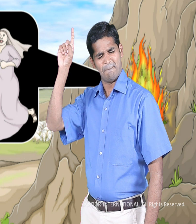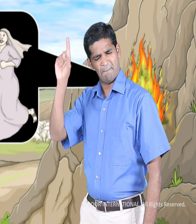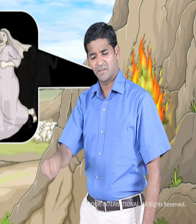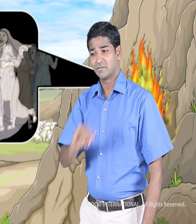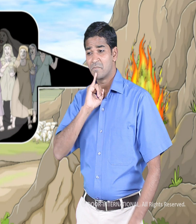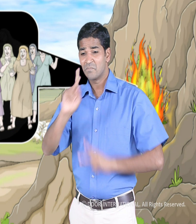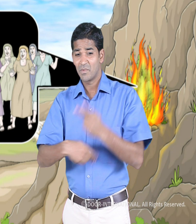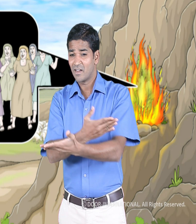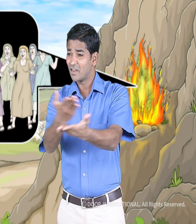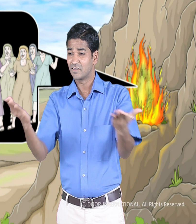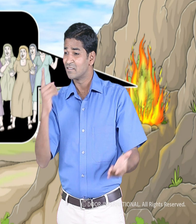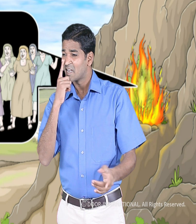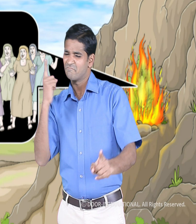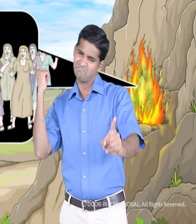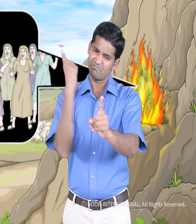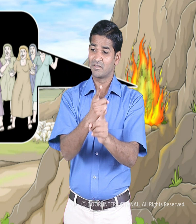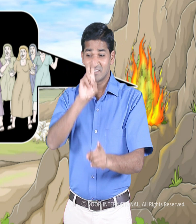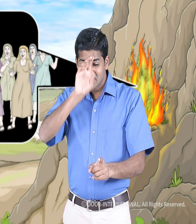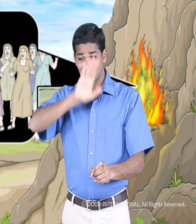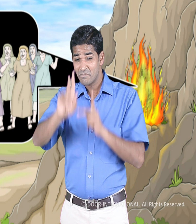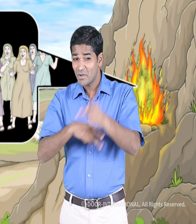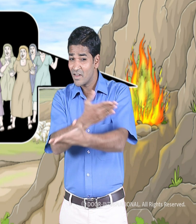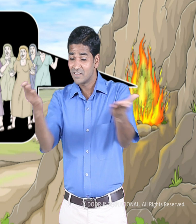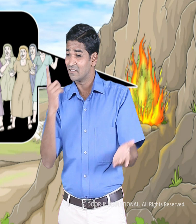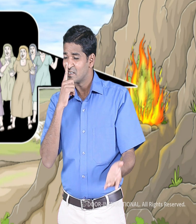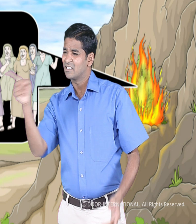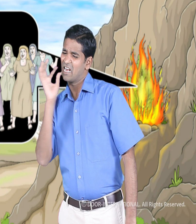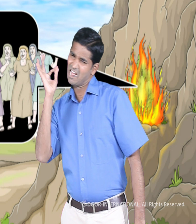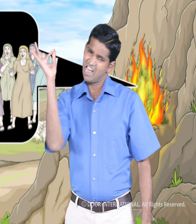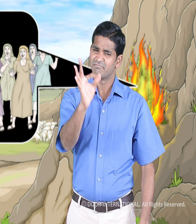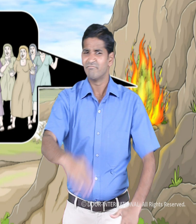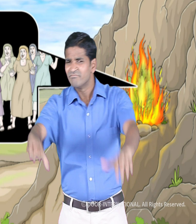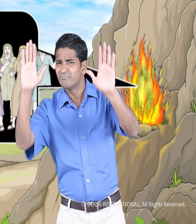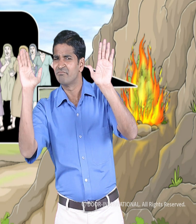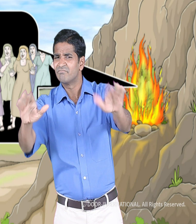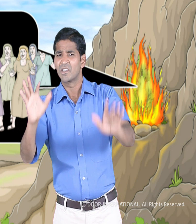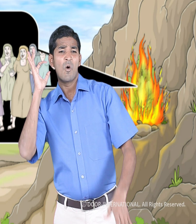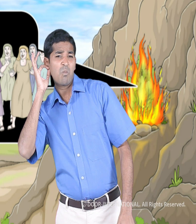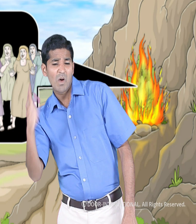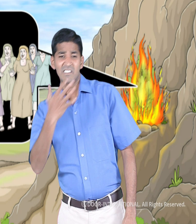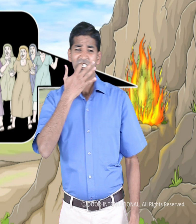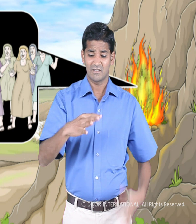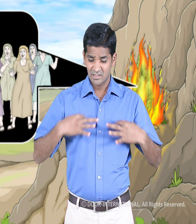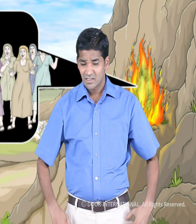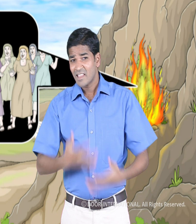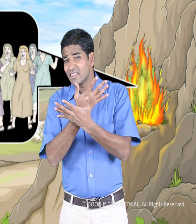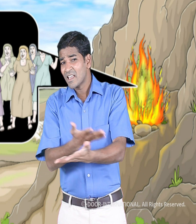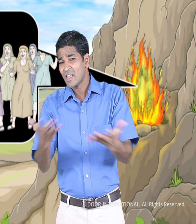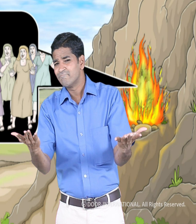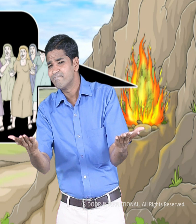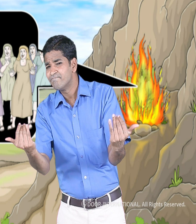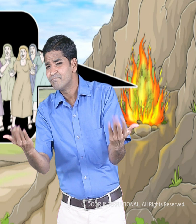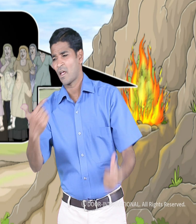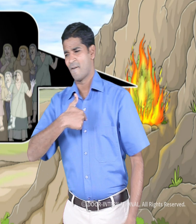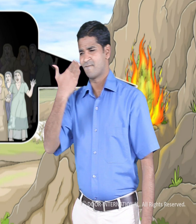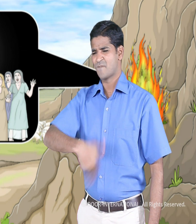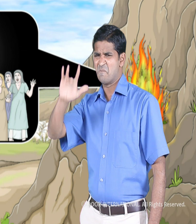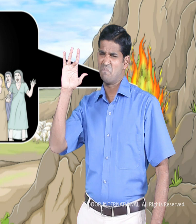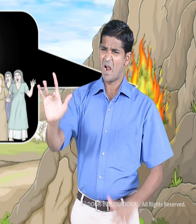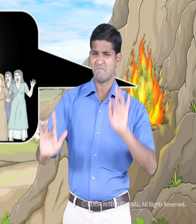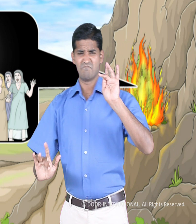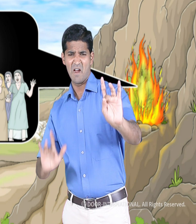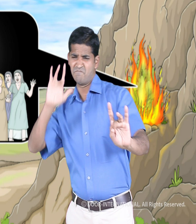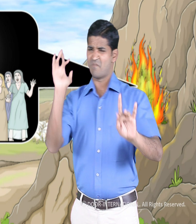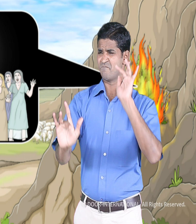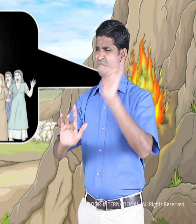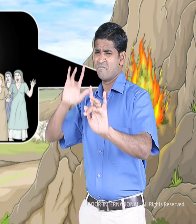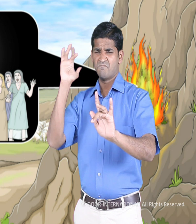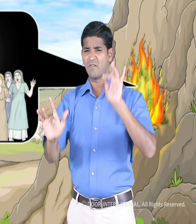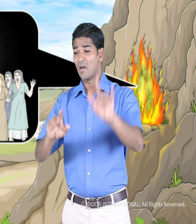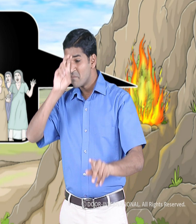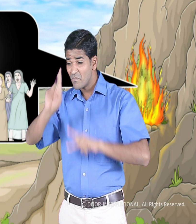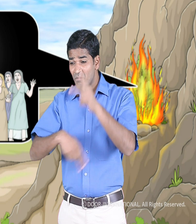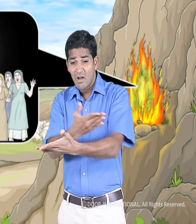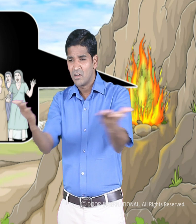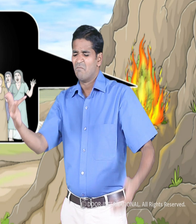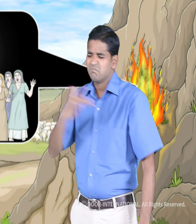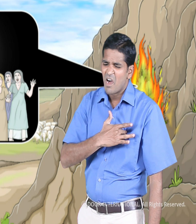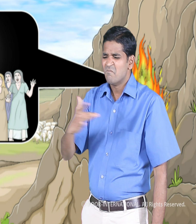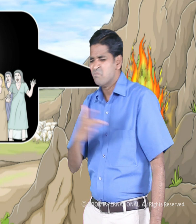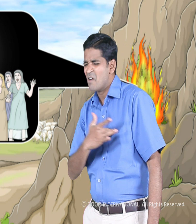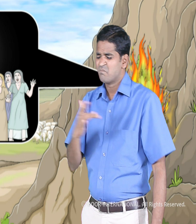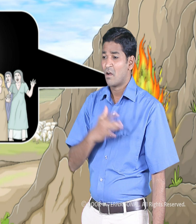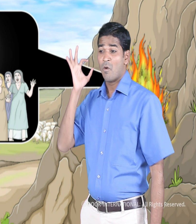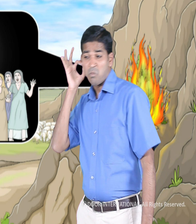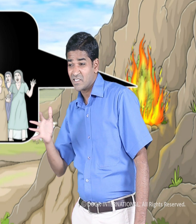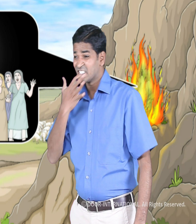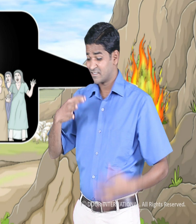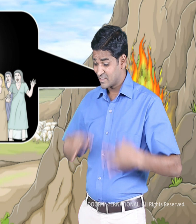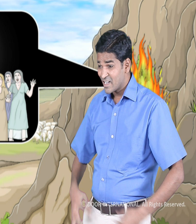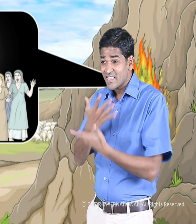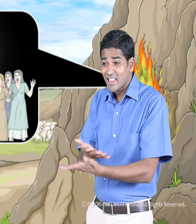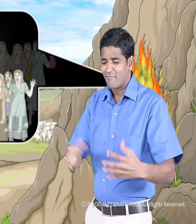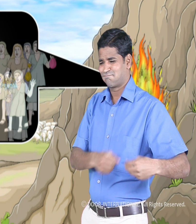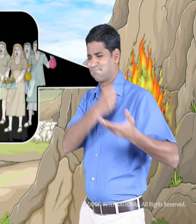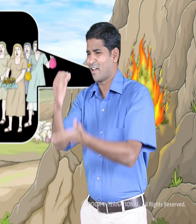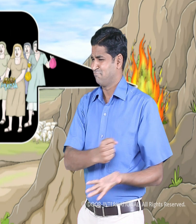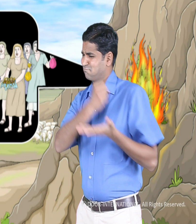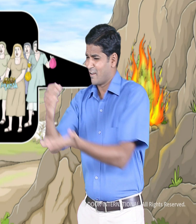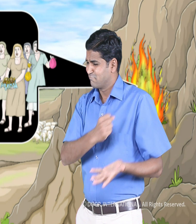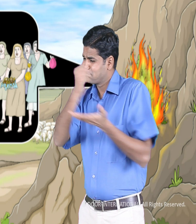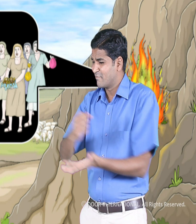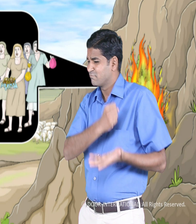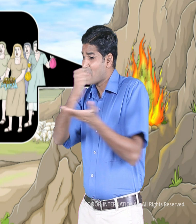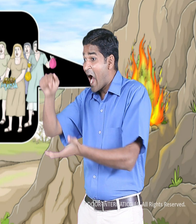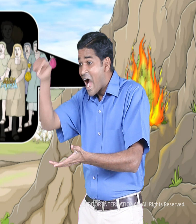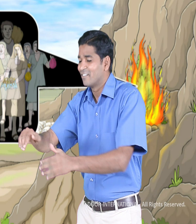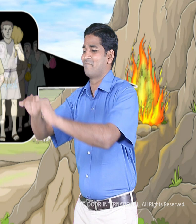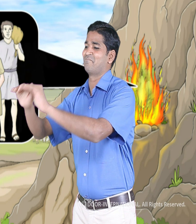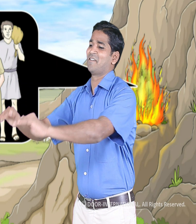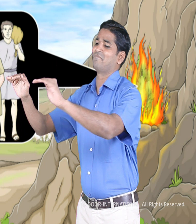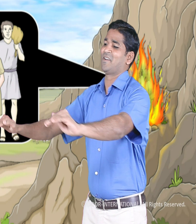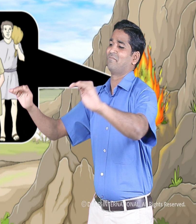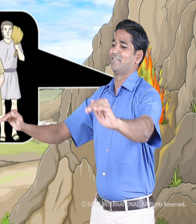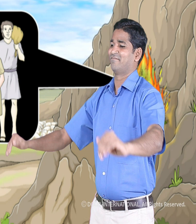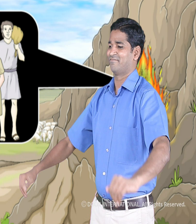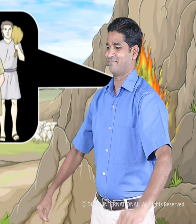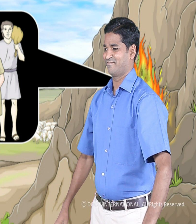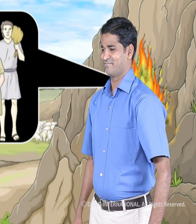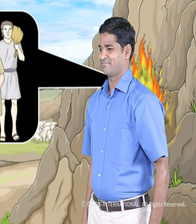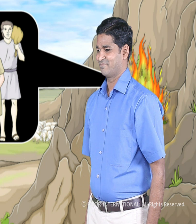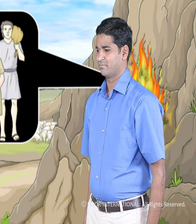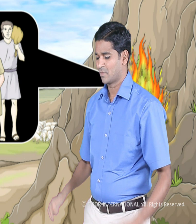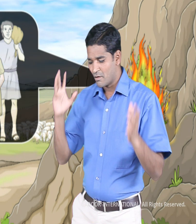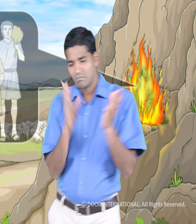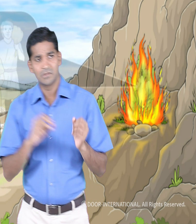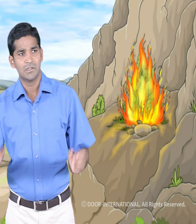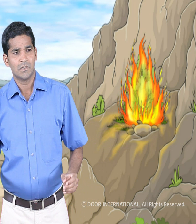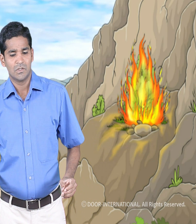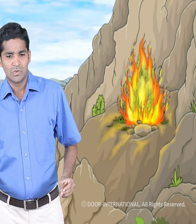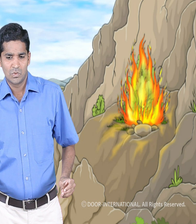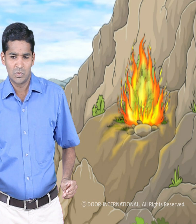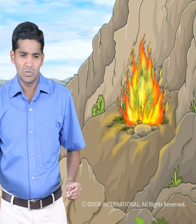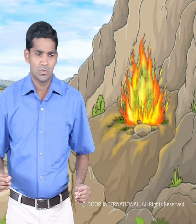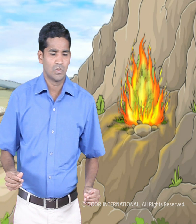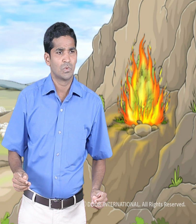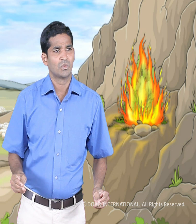Every woman shall ask her neighbor and any woman staying in her house for silver and gold jewelry and clothing, and you will put them on your sons and daughters.